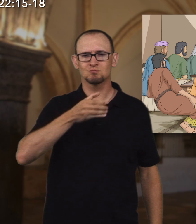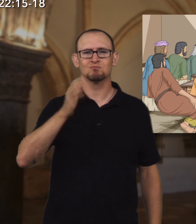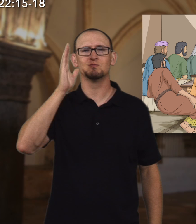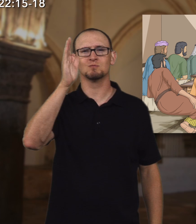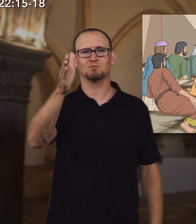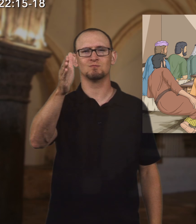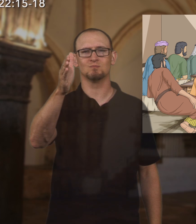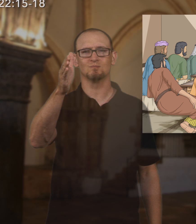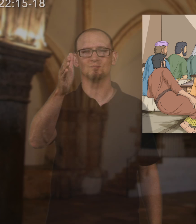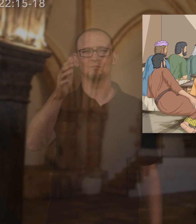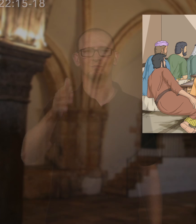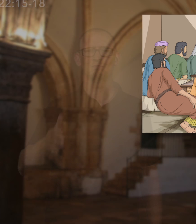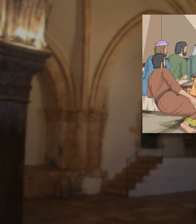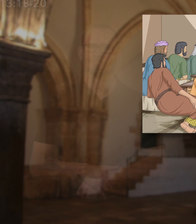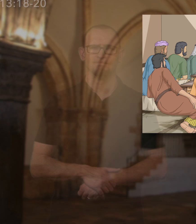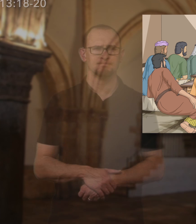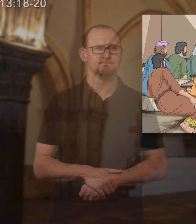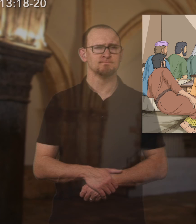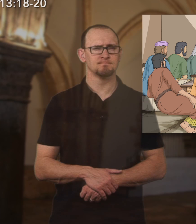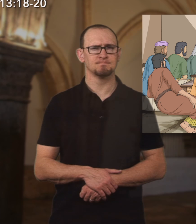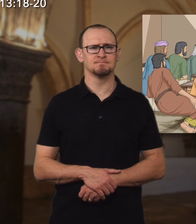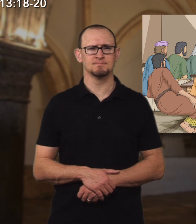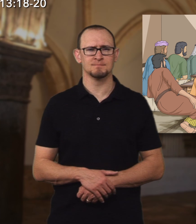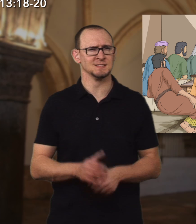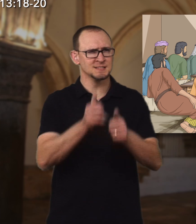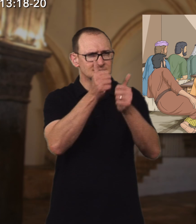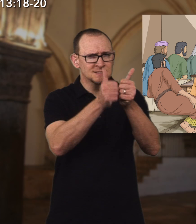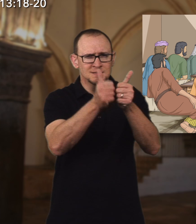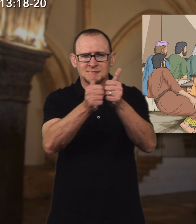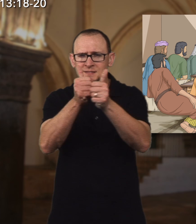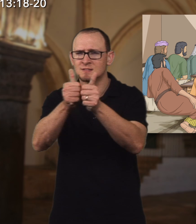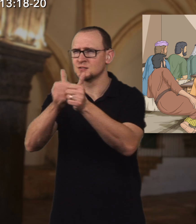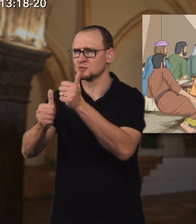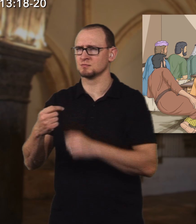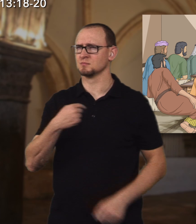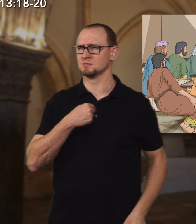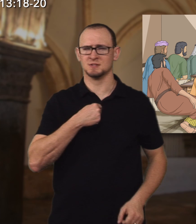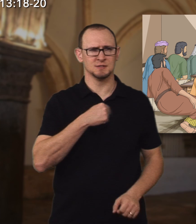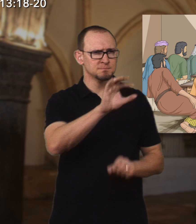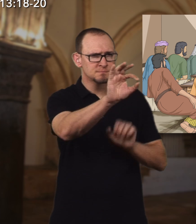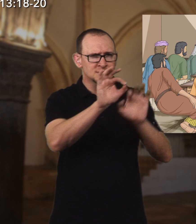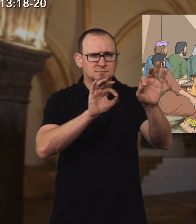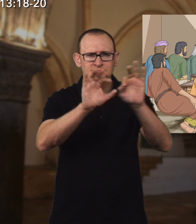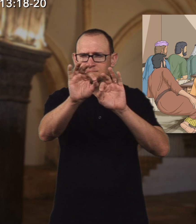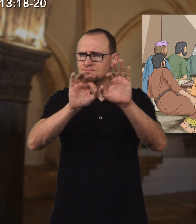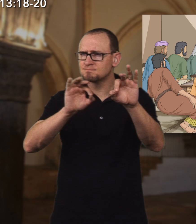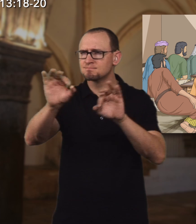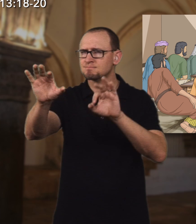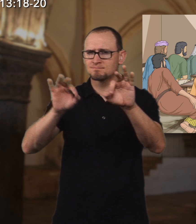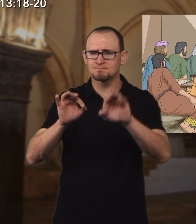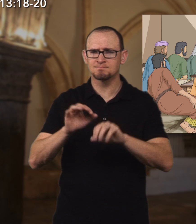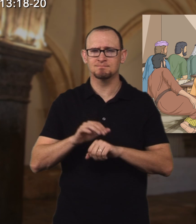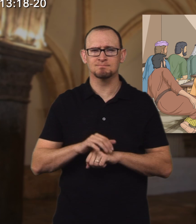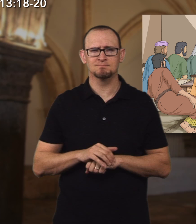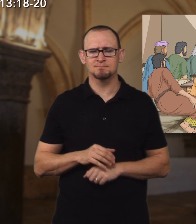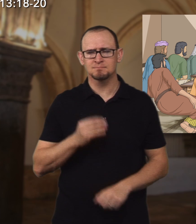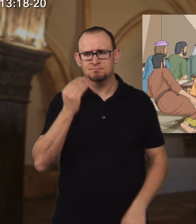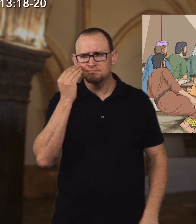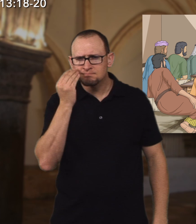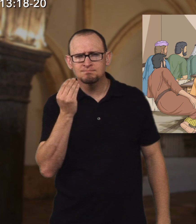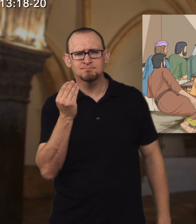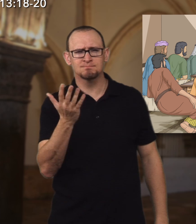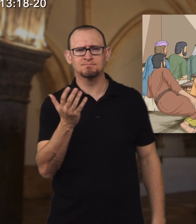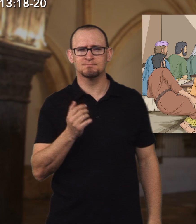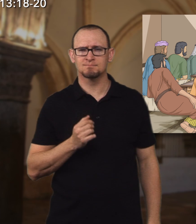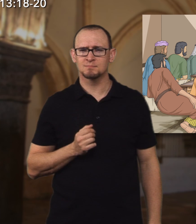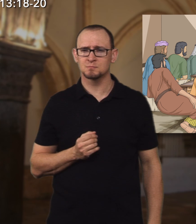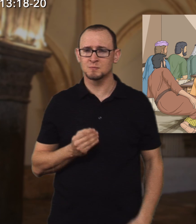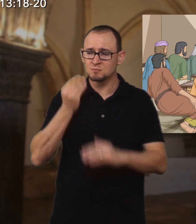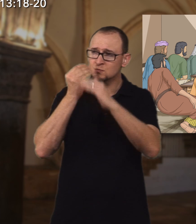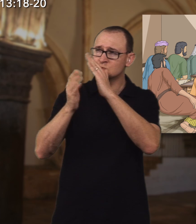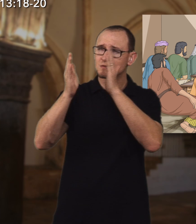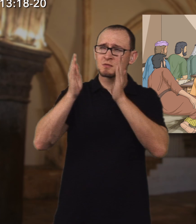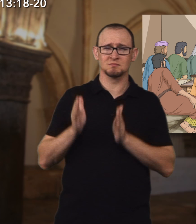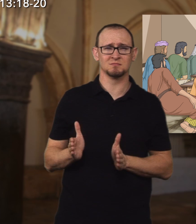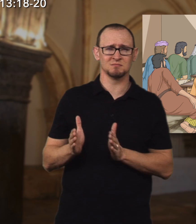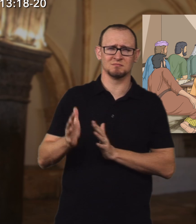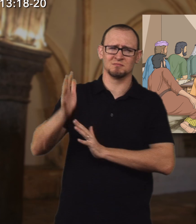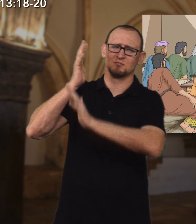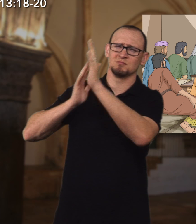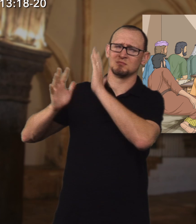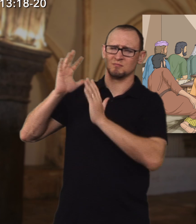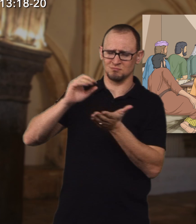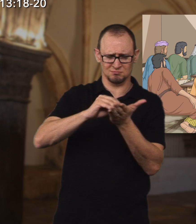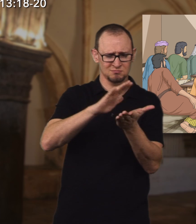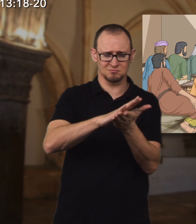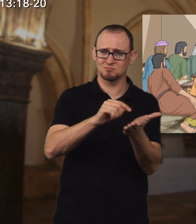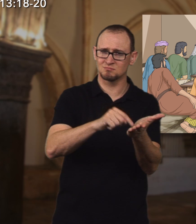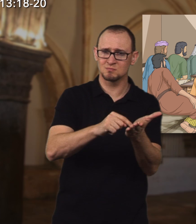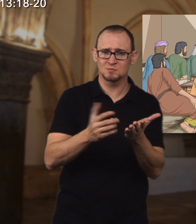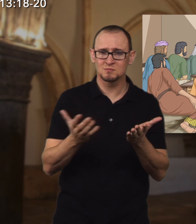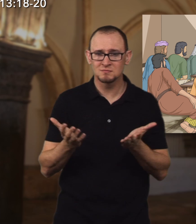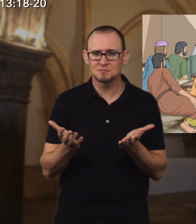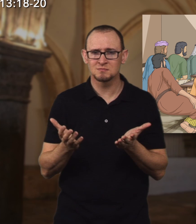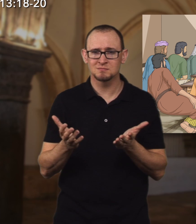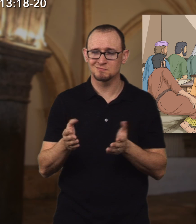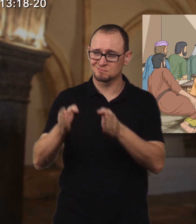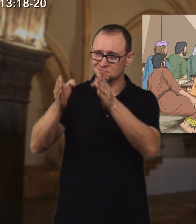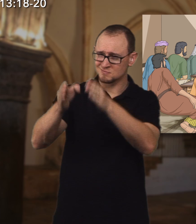I am not speaking about all of you; I know whom I have chosen.